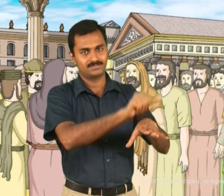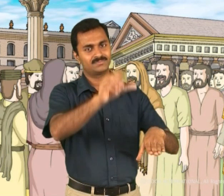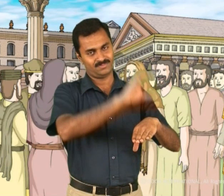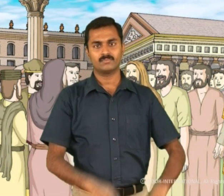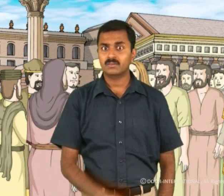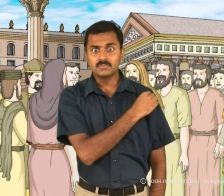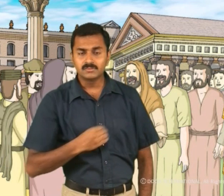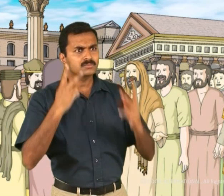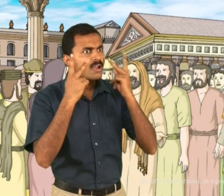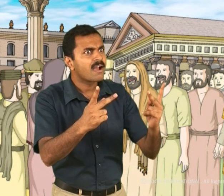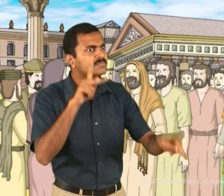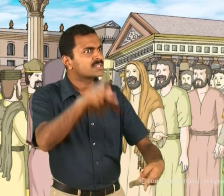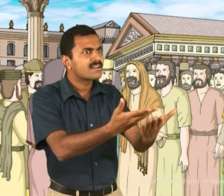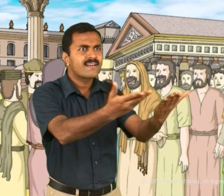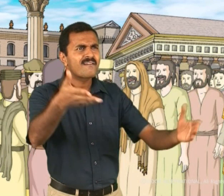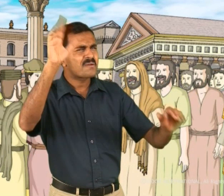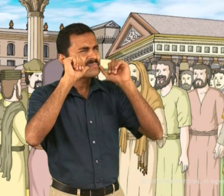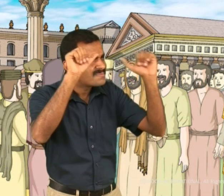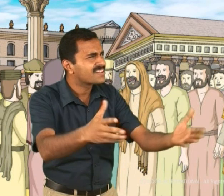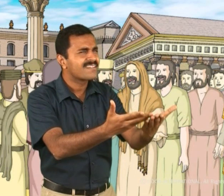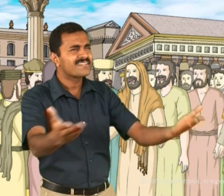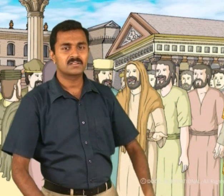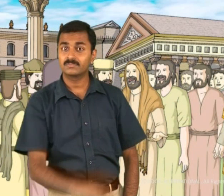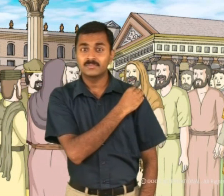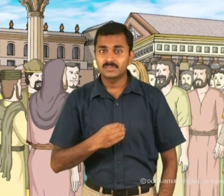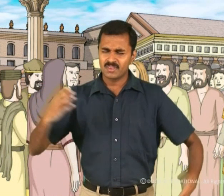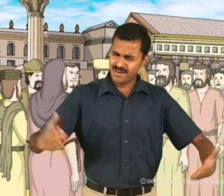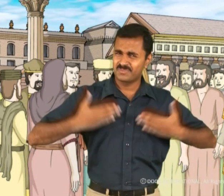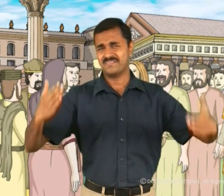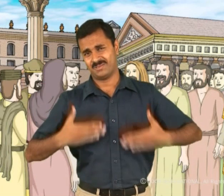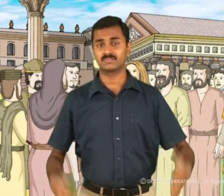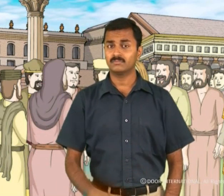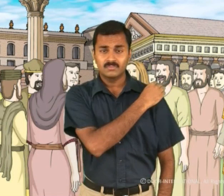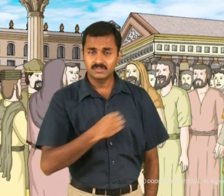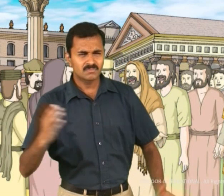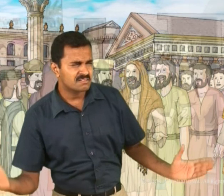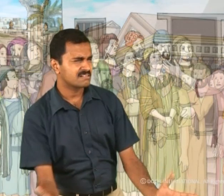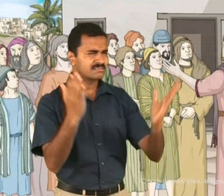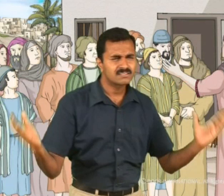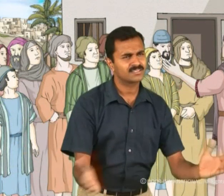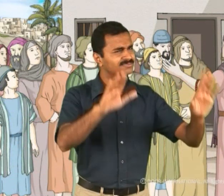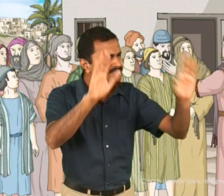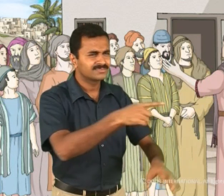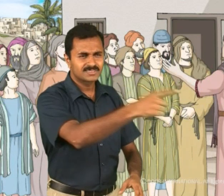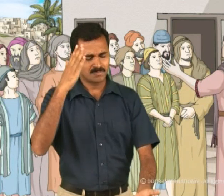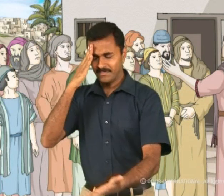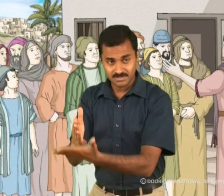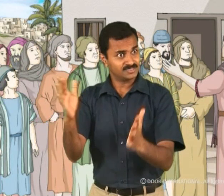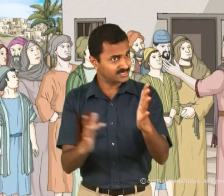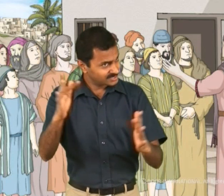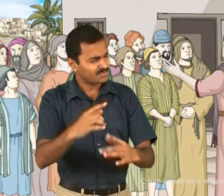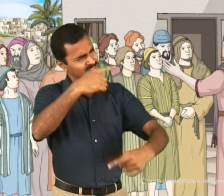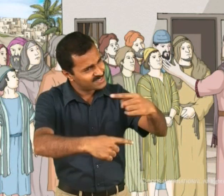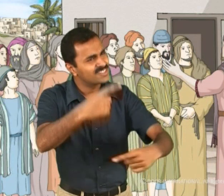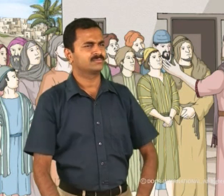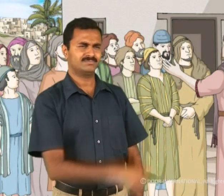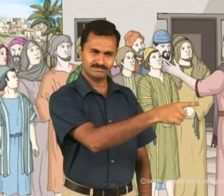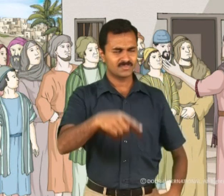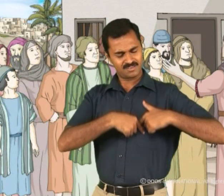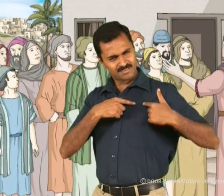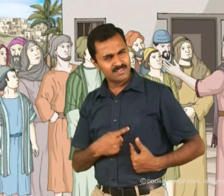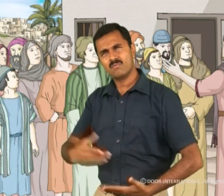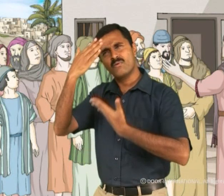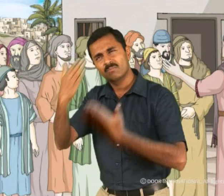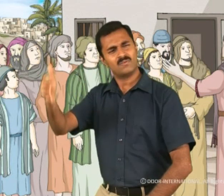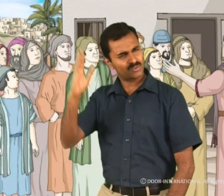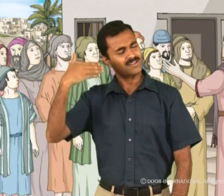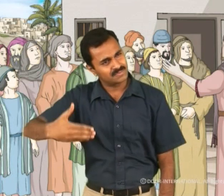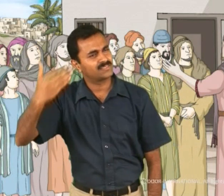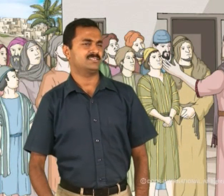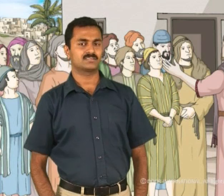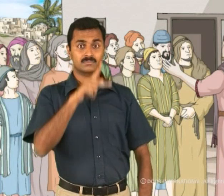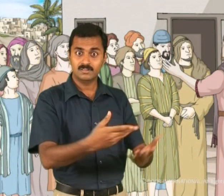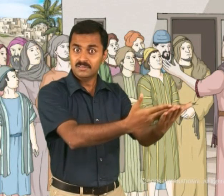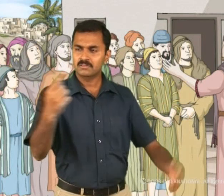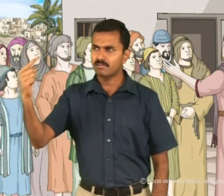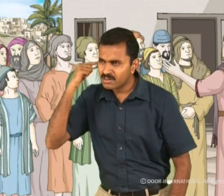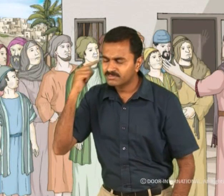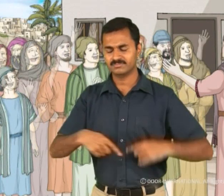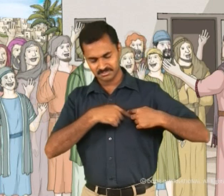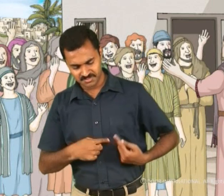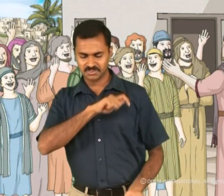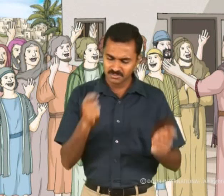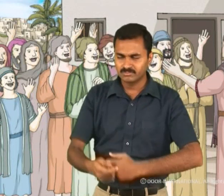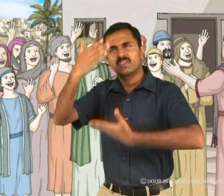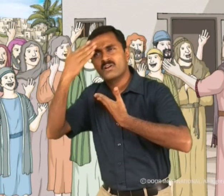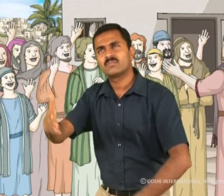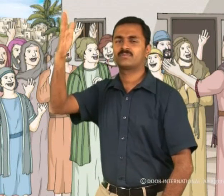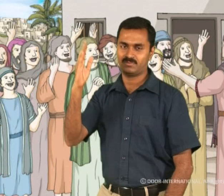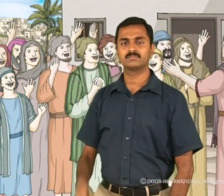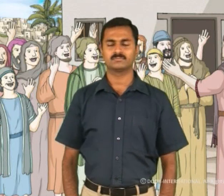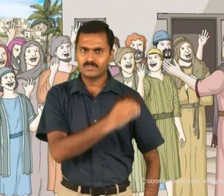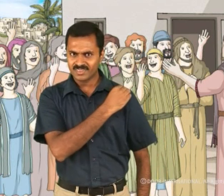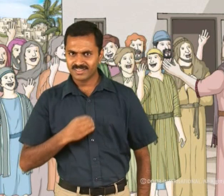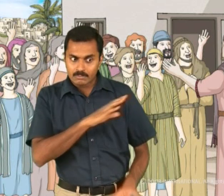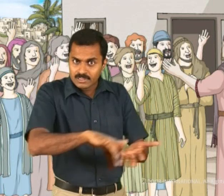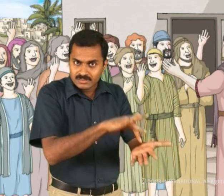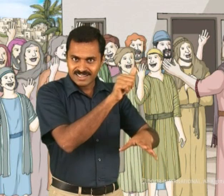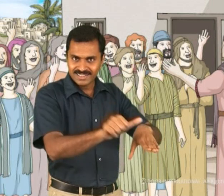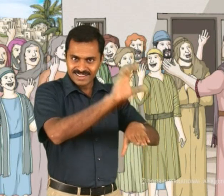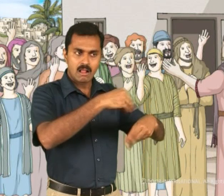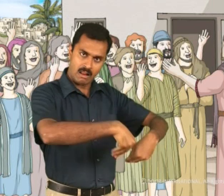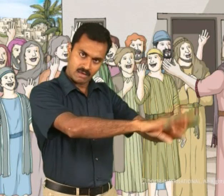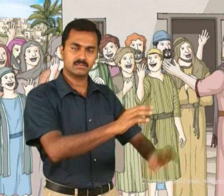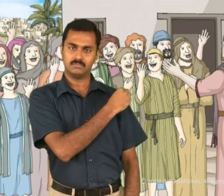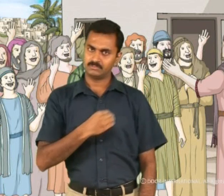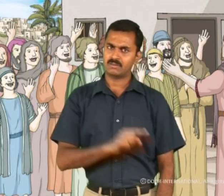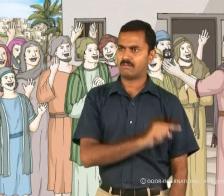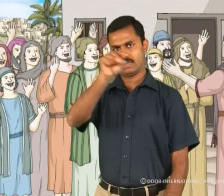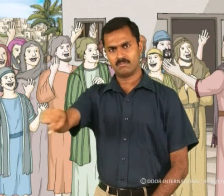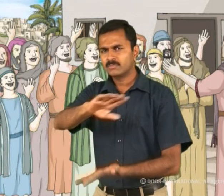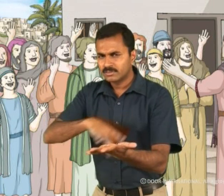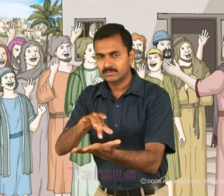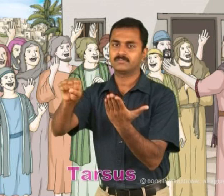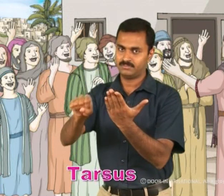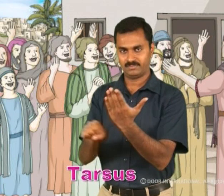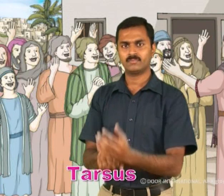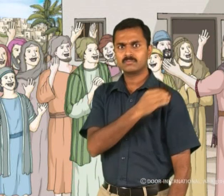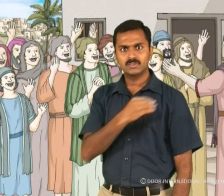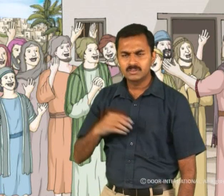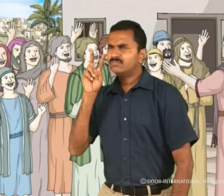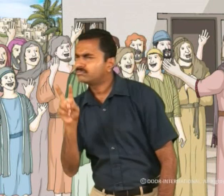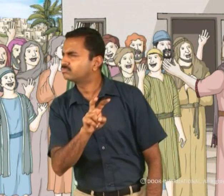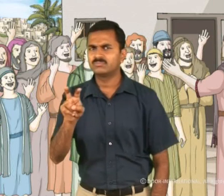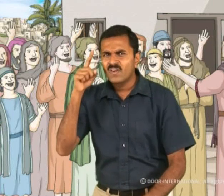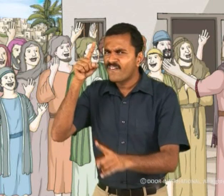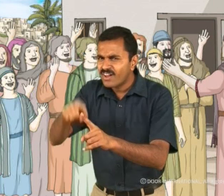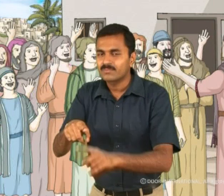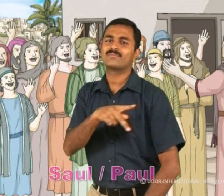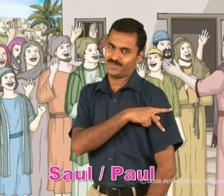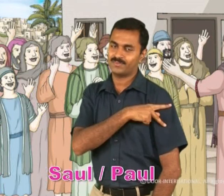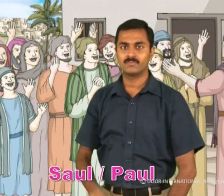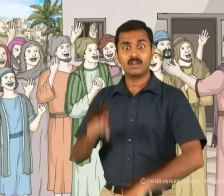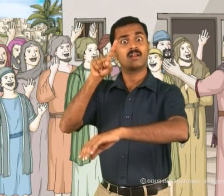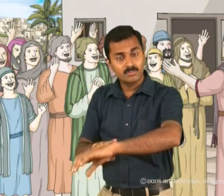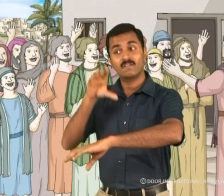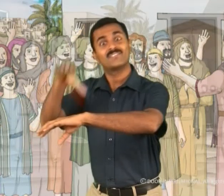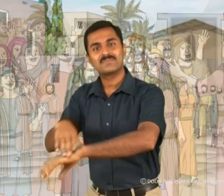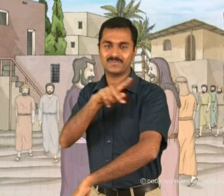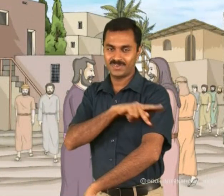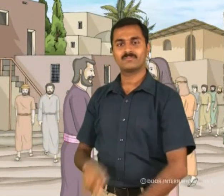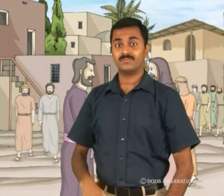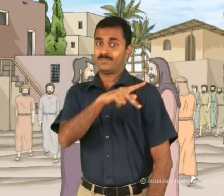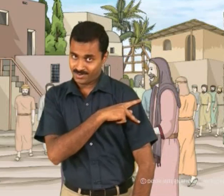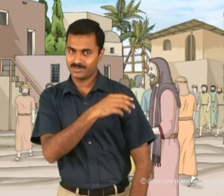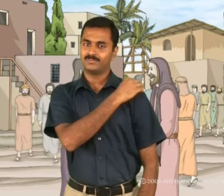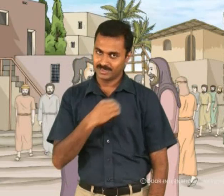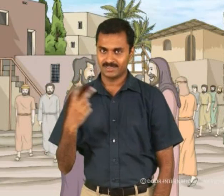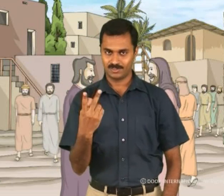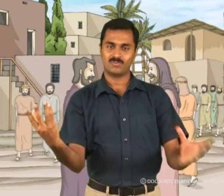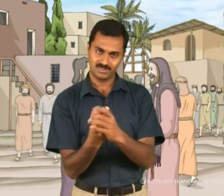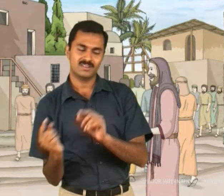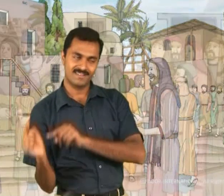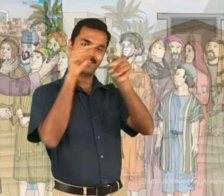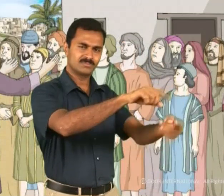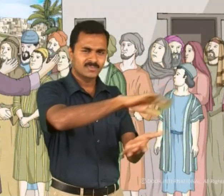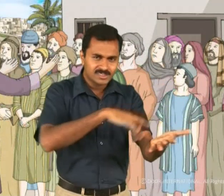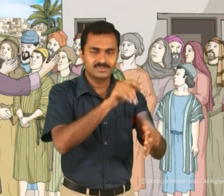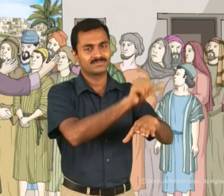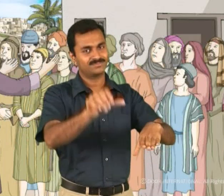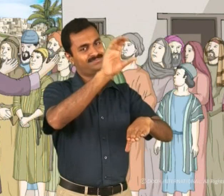Barnabas was a good man, full of the Holy Spirit and faith, and a great number of people were brought to the Lord. Then Barnabas went to Tarsus to look for Saul, and when he found him, he brought him back to Antioch.